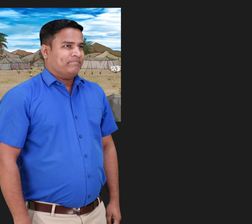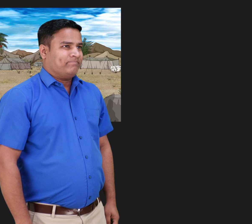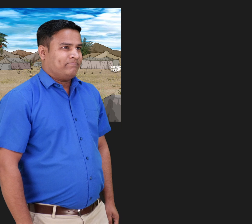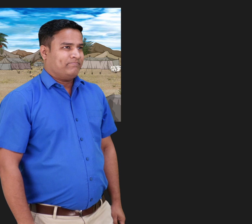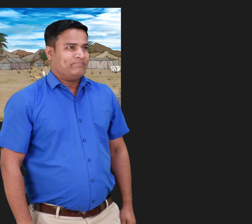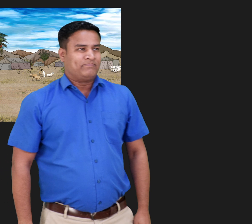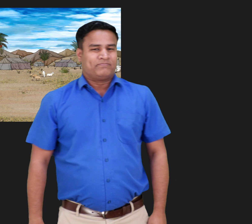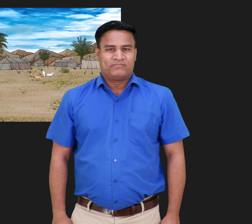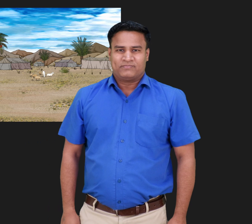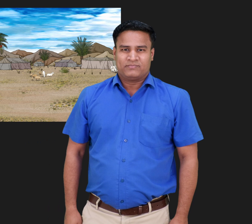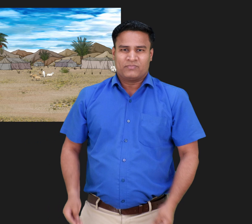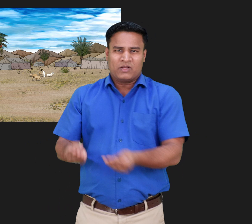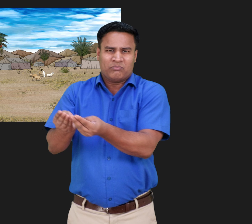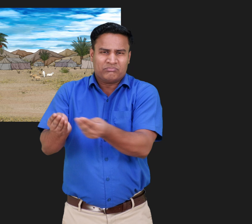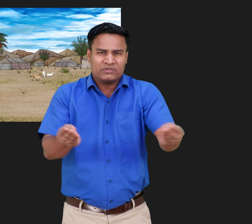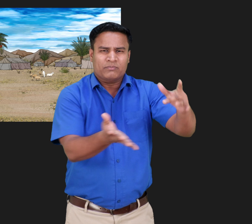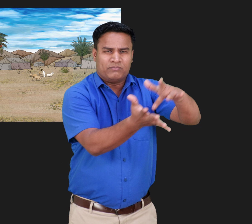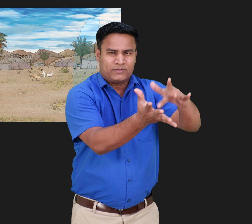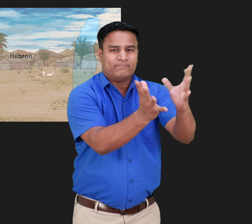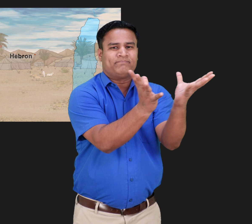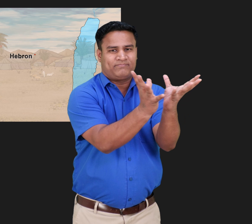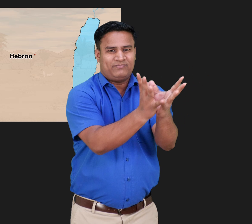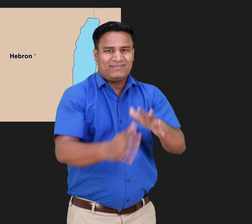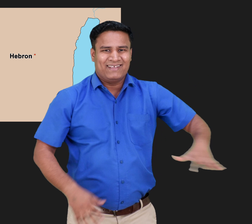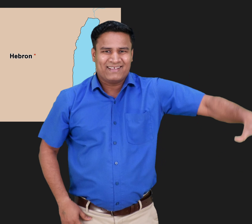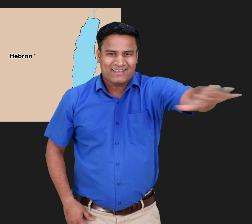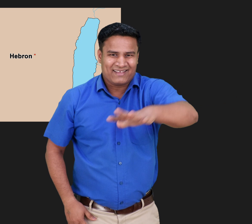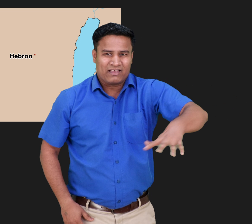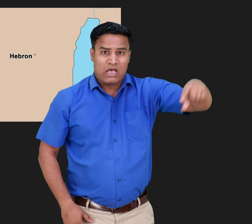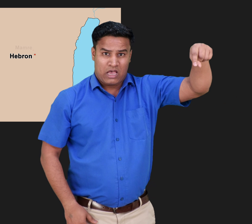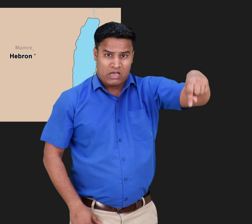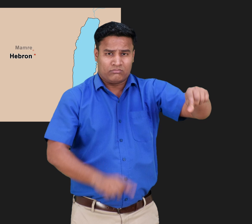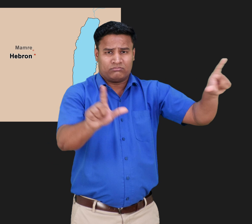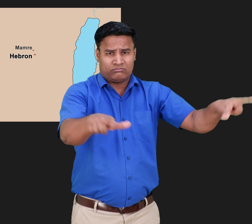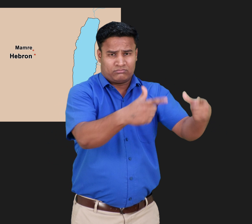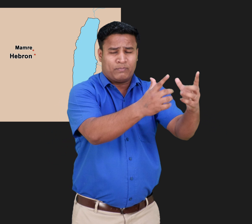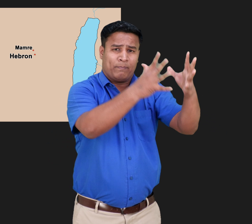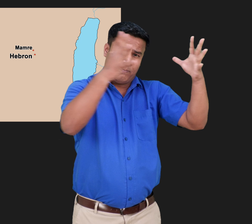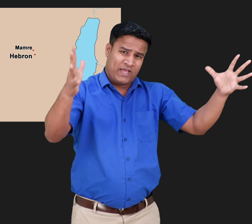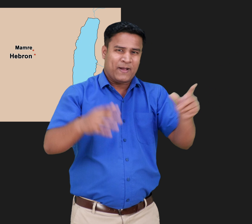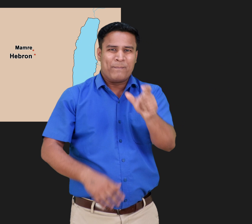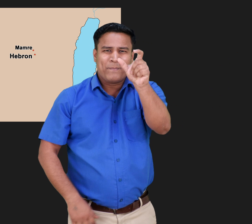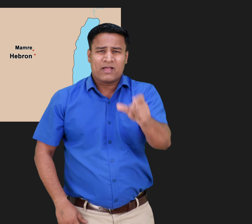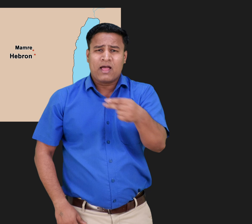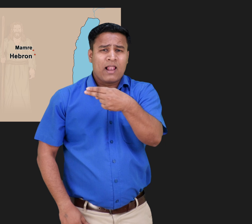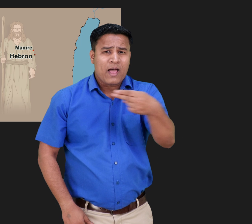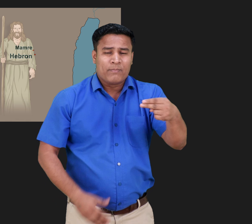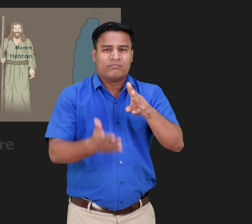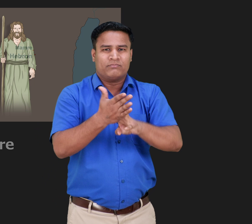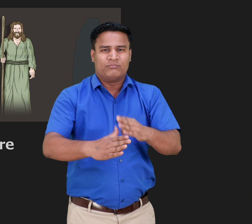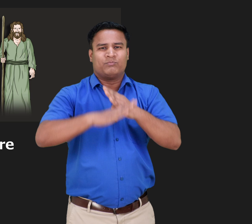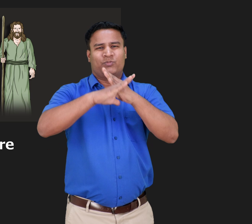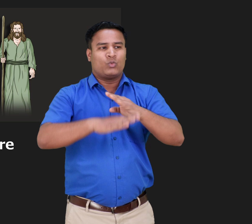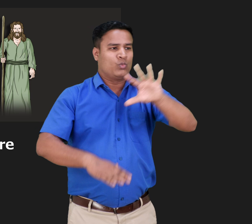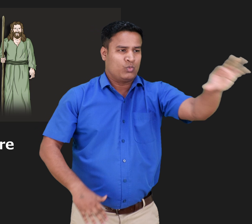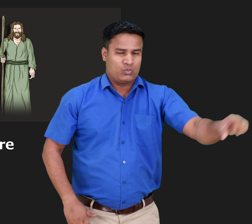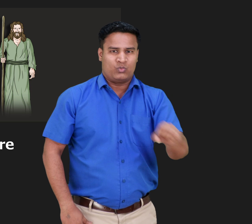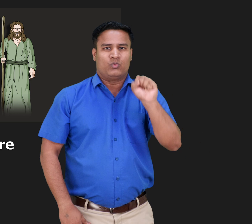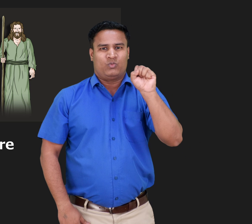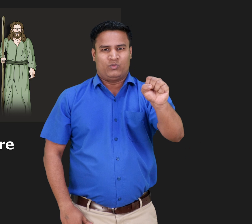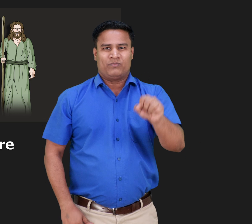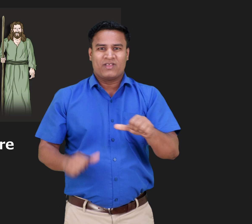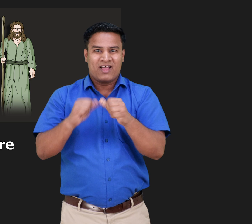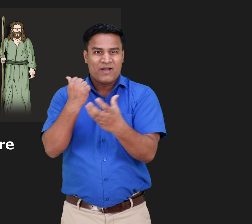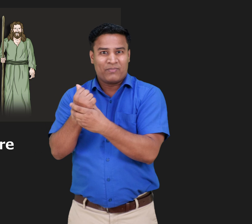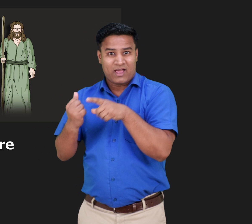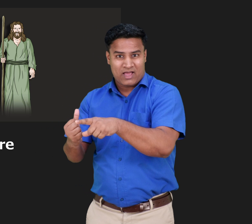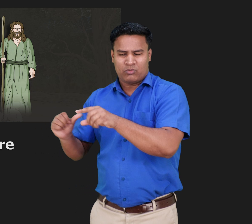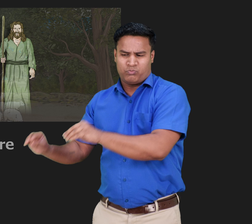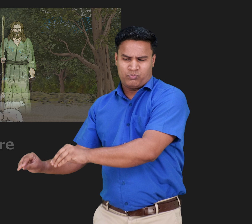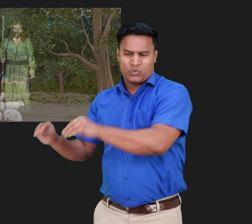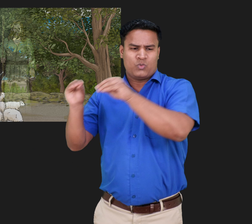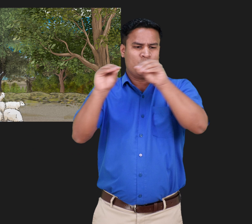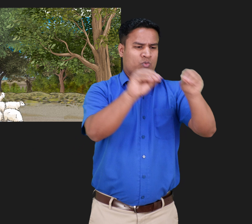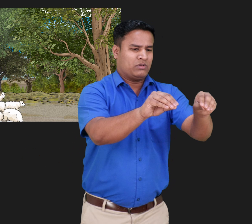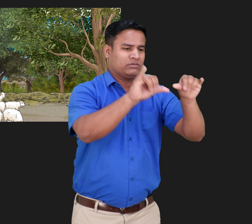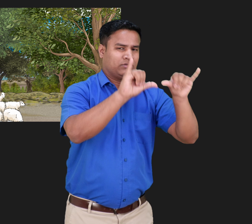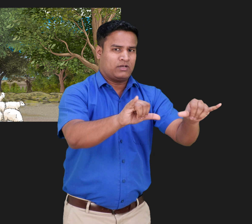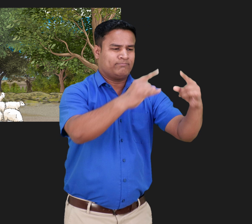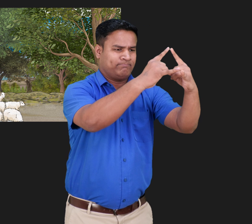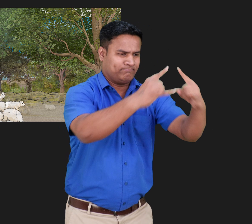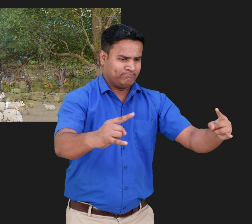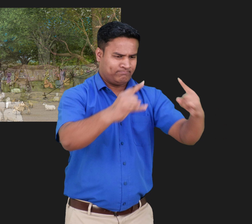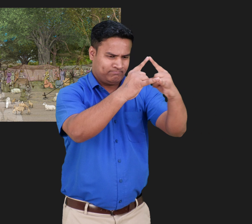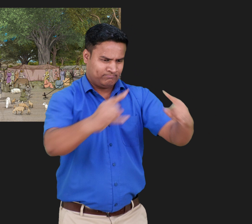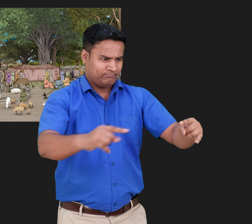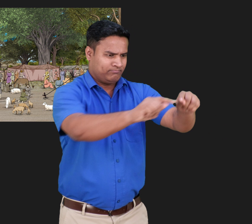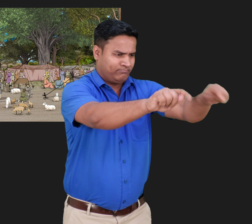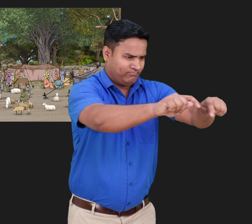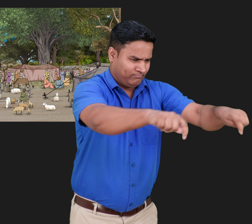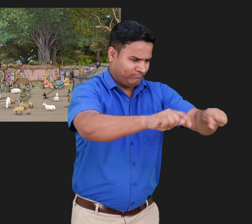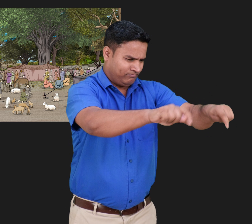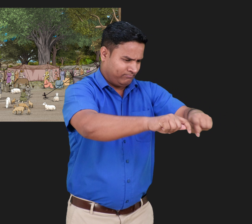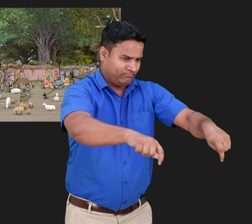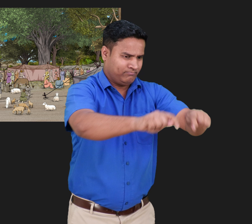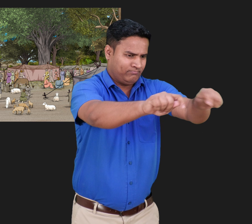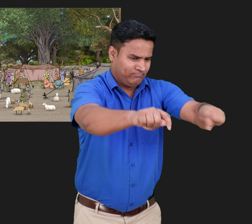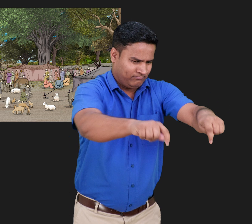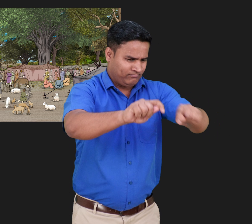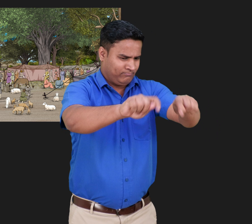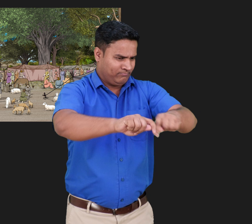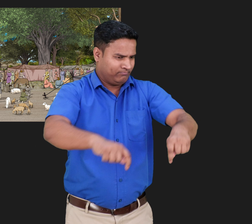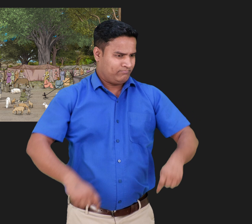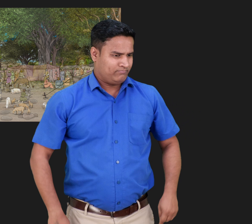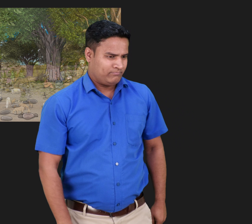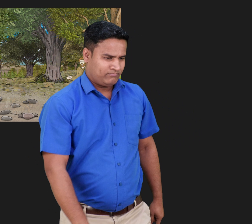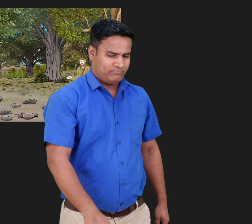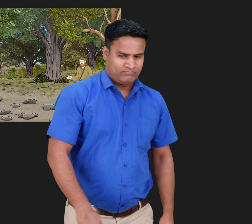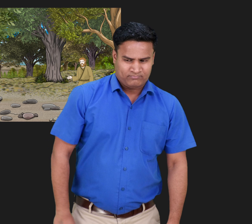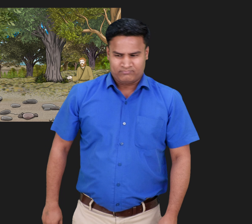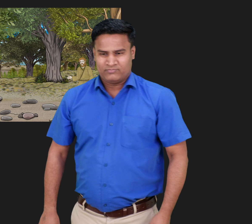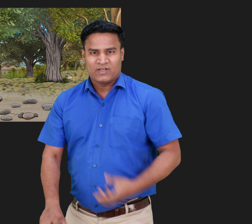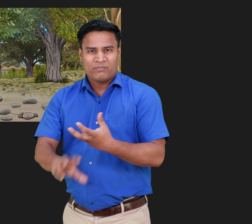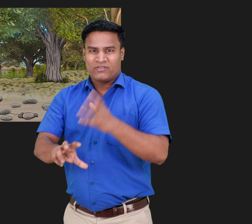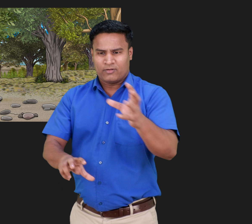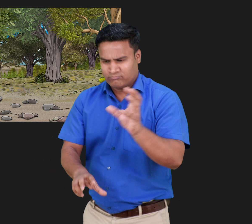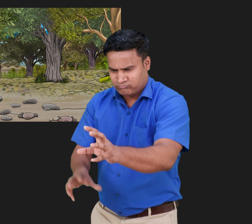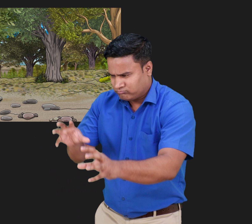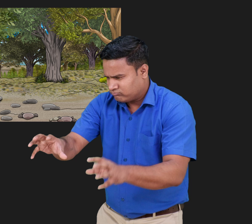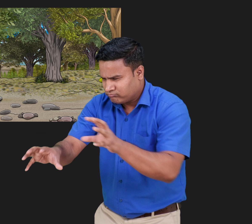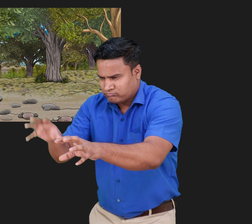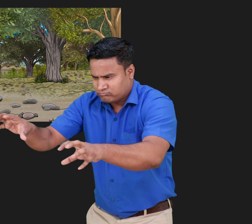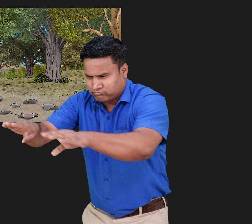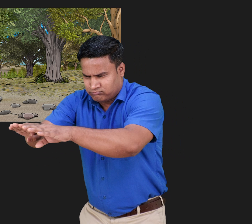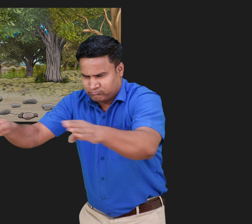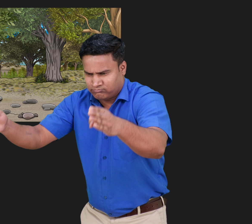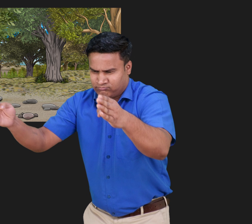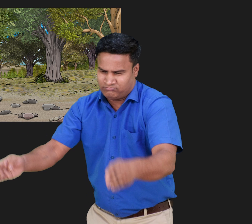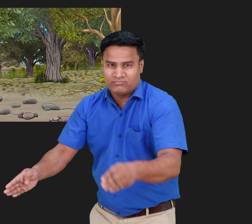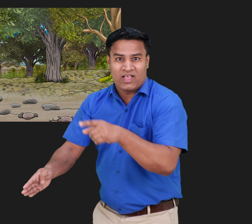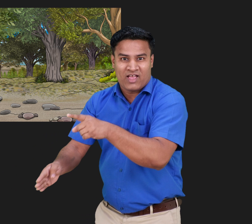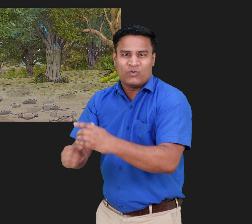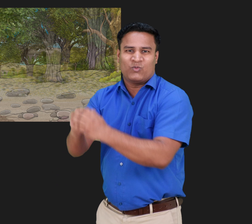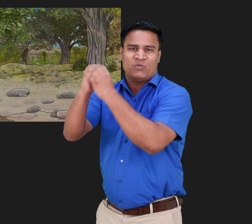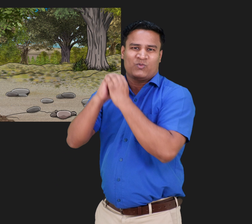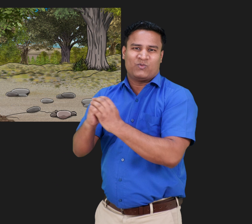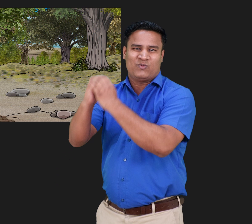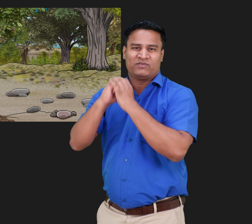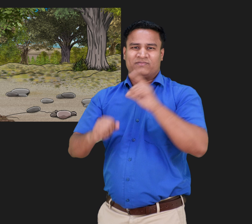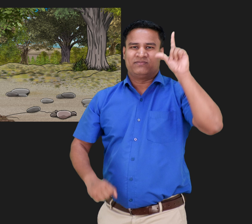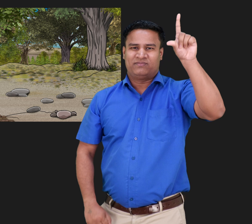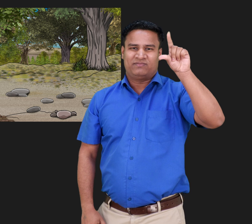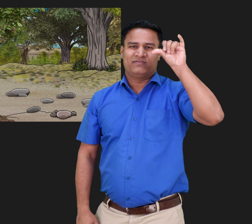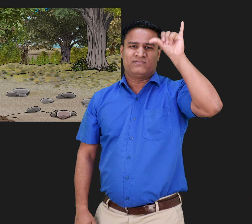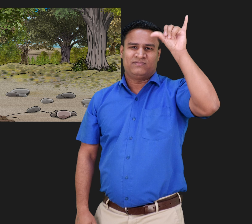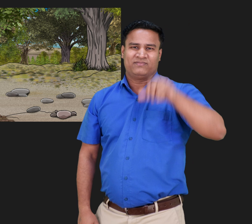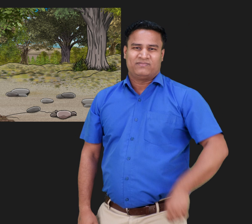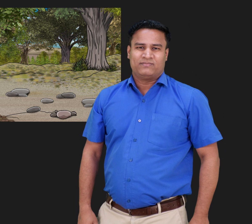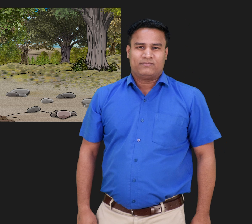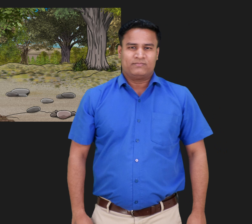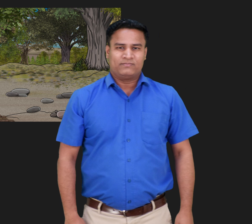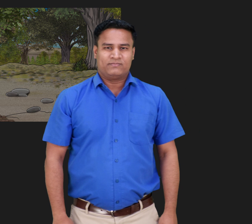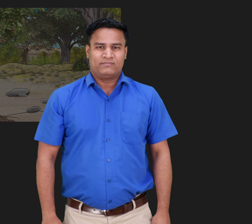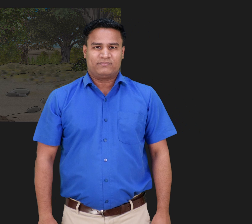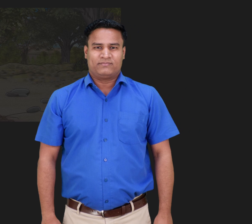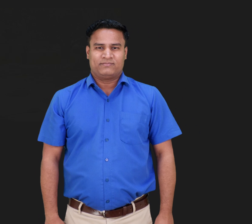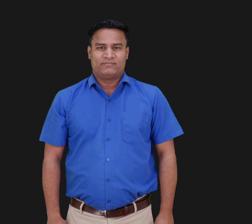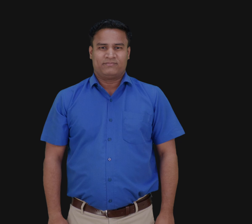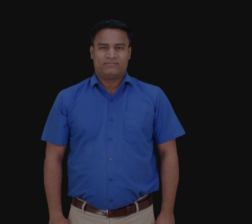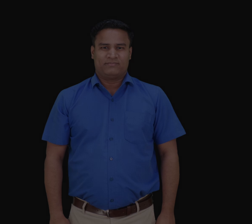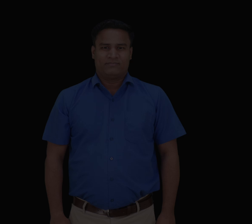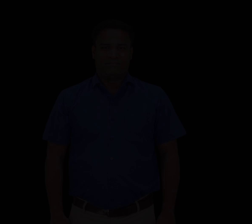So Abram moved his tent and went to live near the Oaks of Mamre at Hebron, where he built an altar to the LORD.